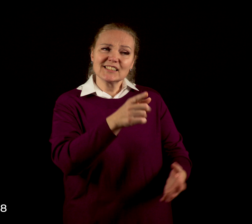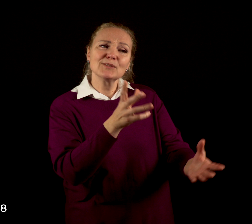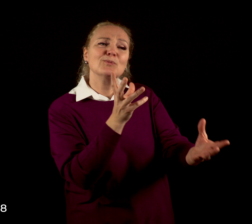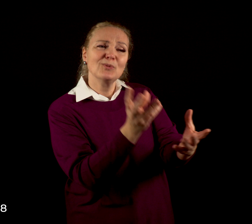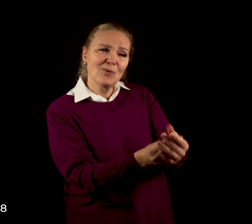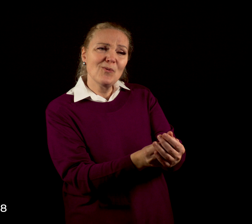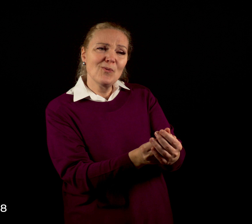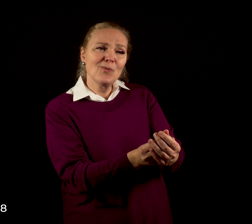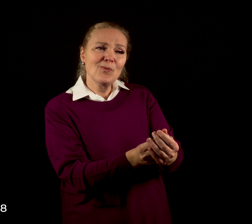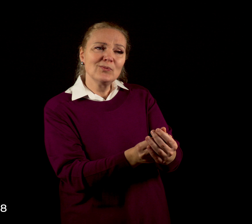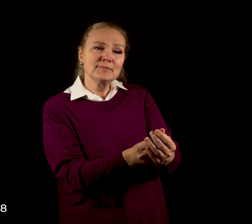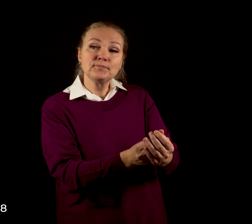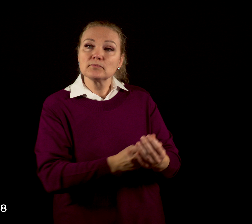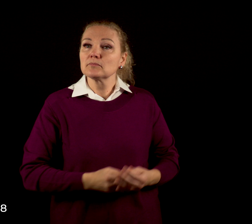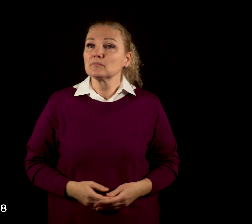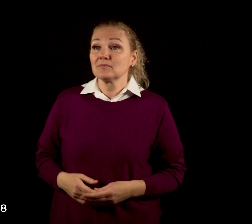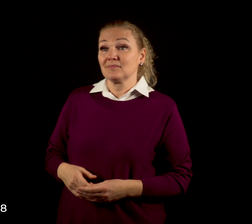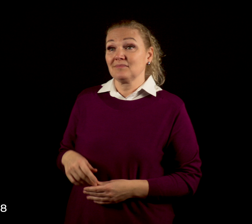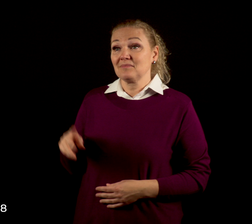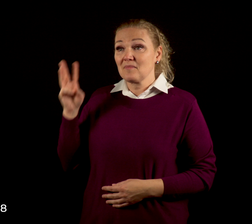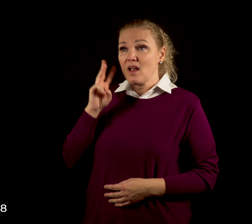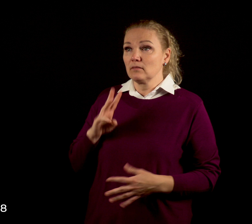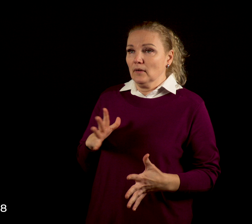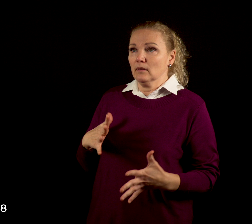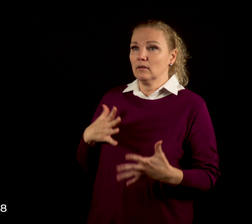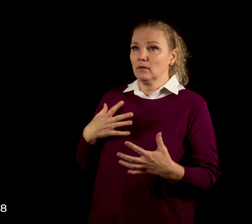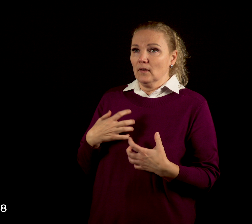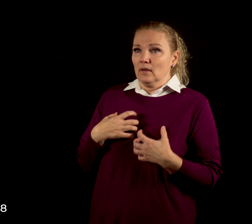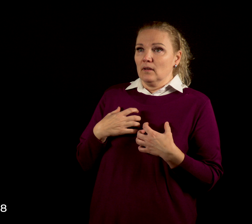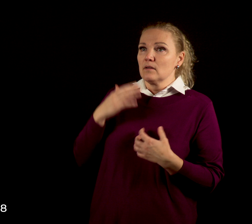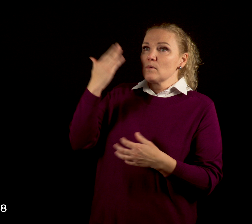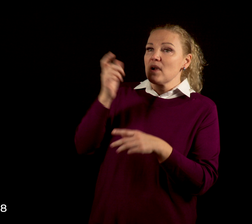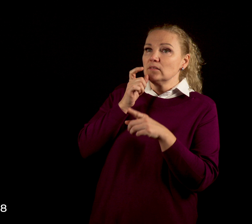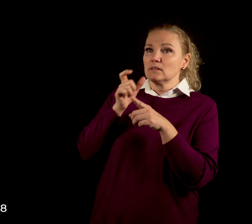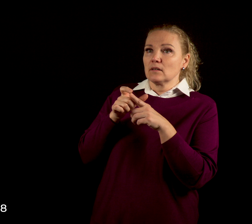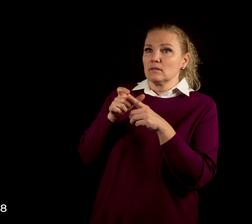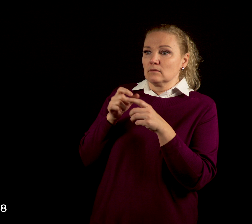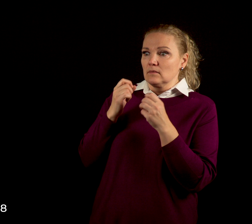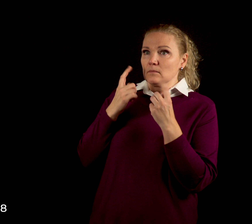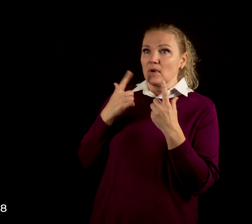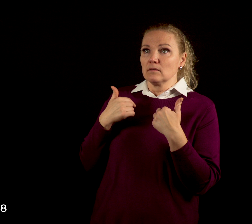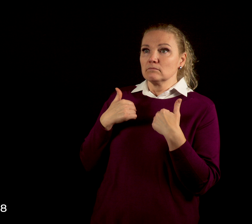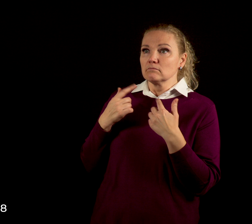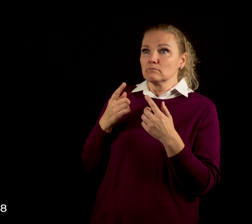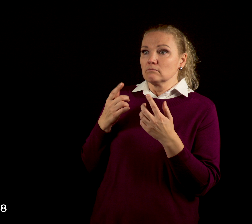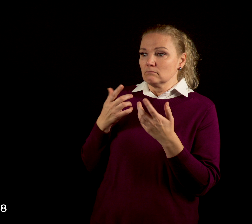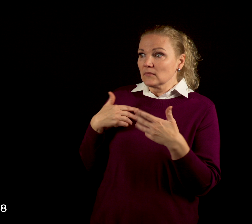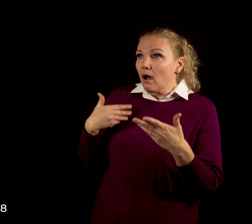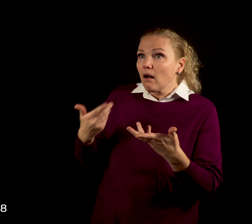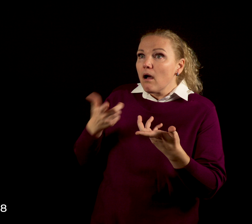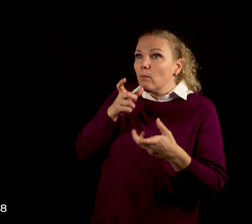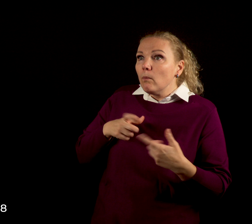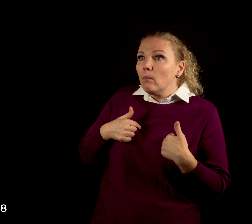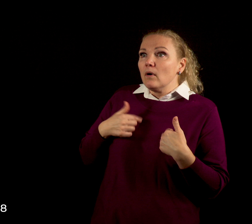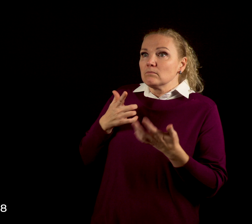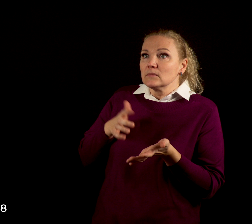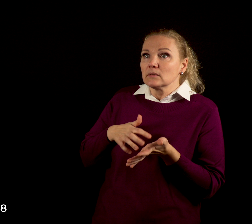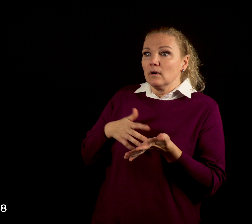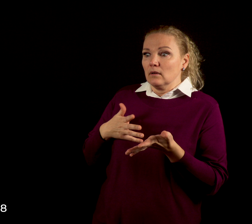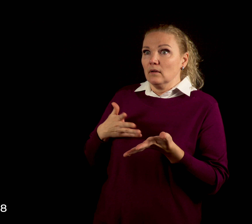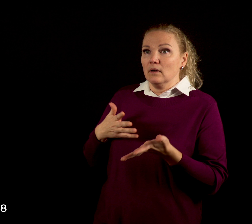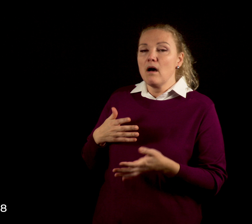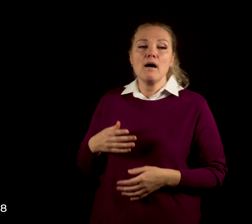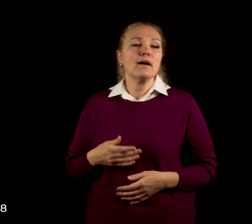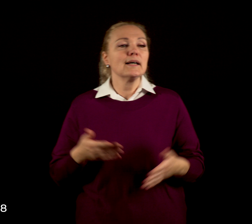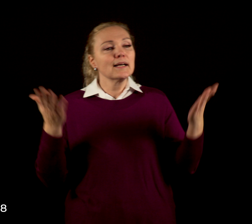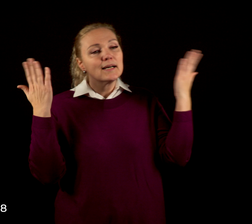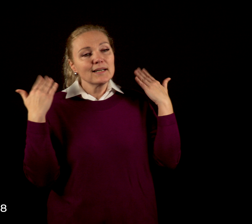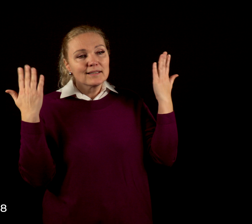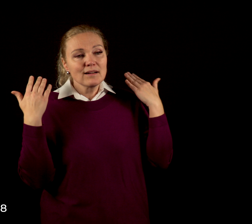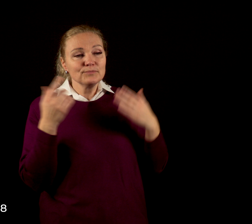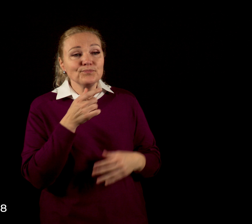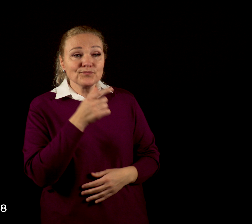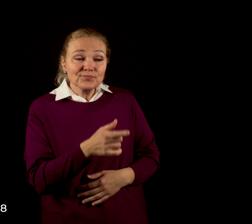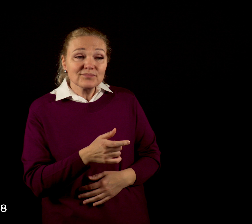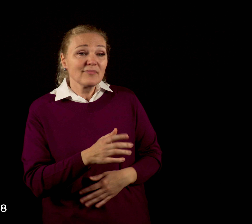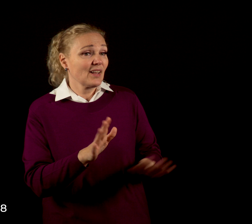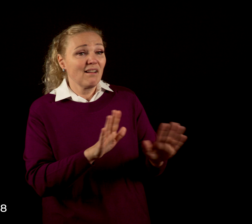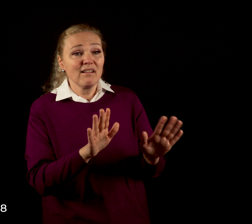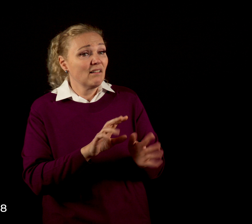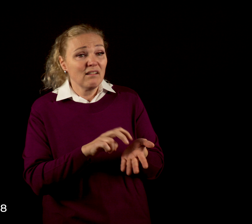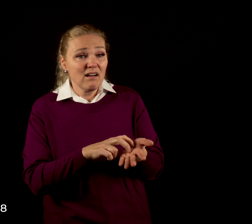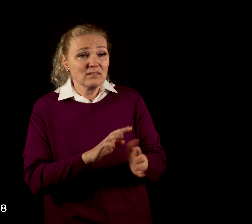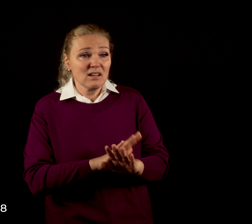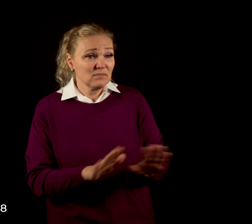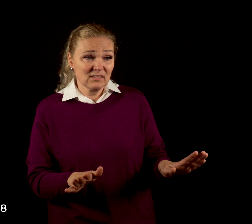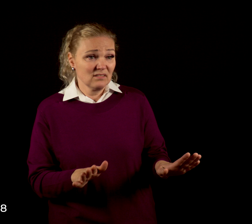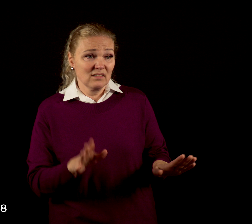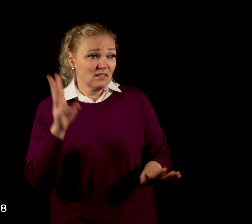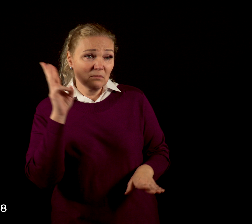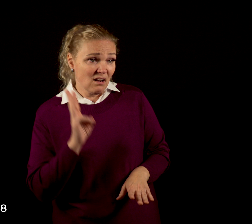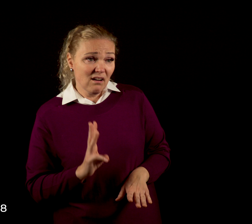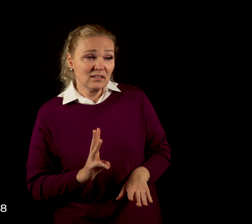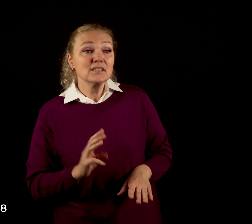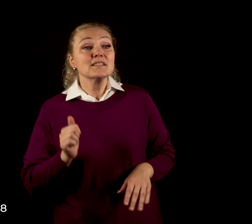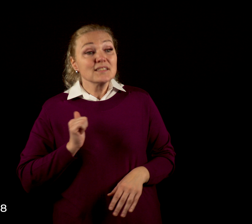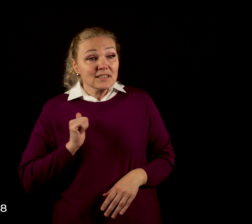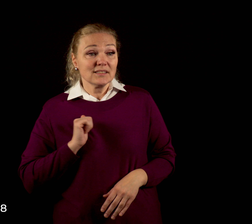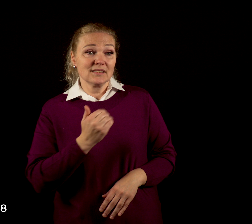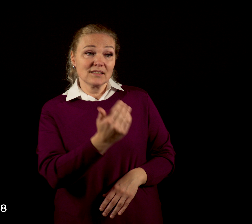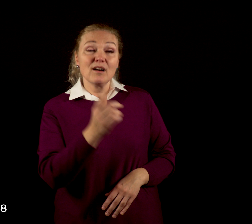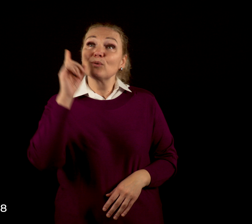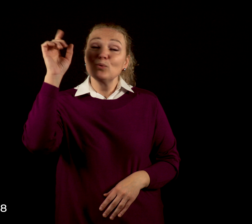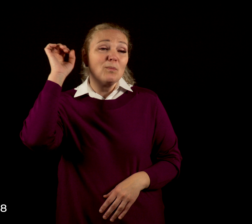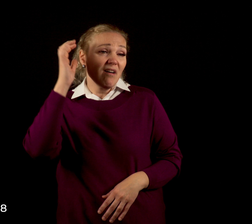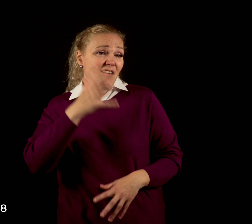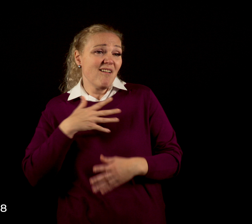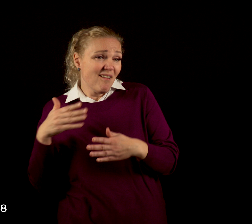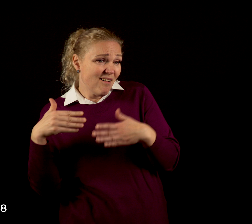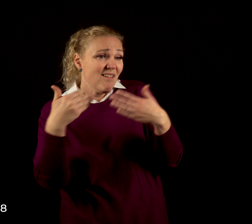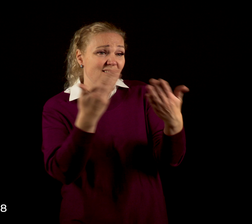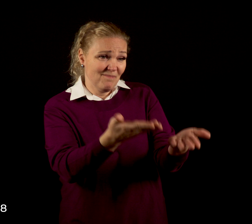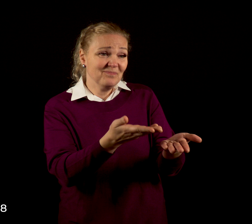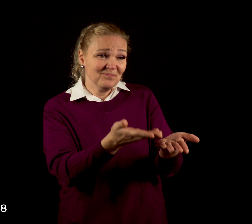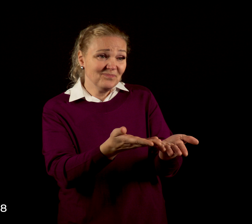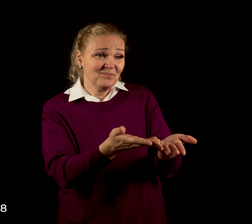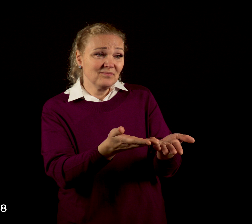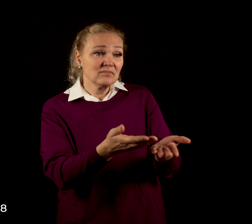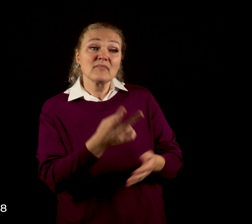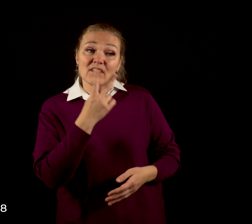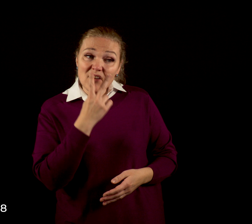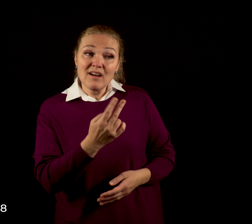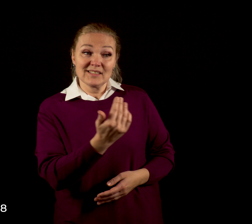Mary was greatly troubled at his words and wondered what kind of greeting this might be.